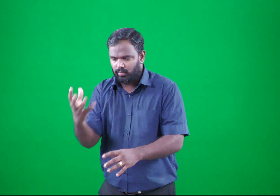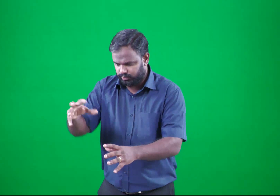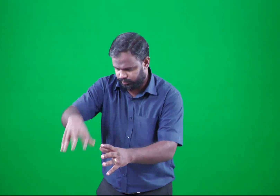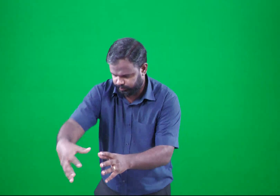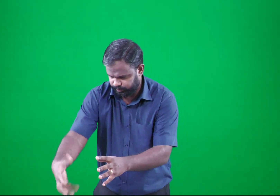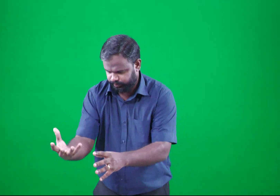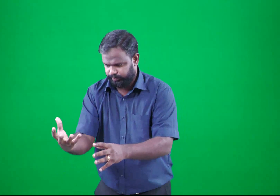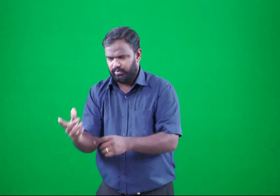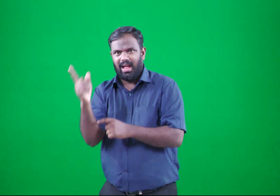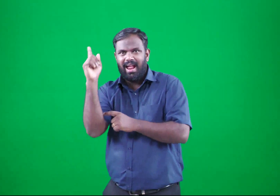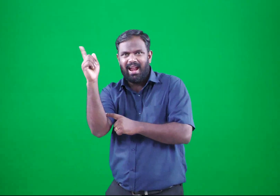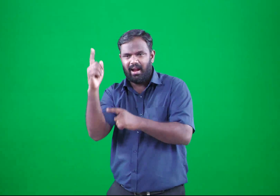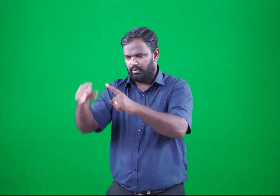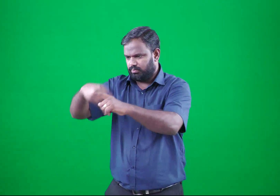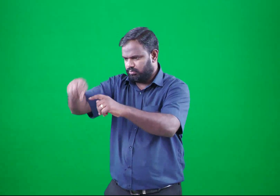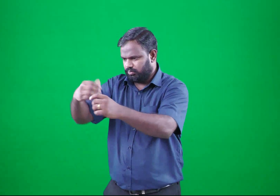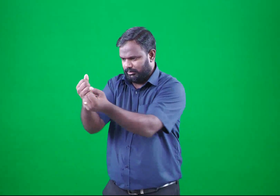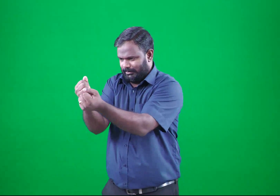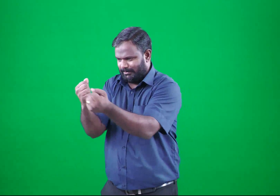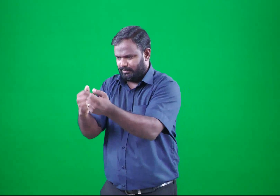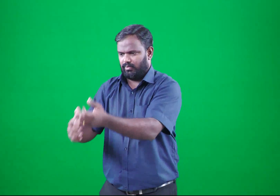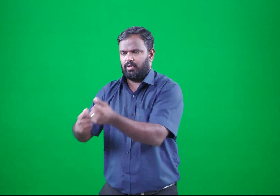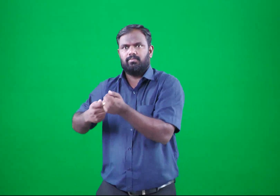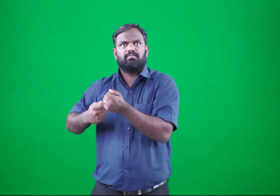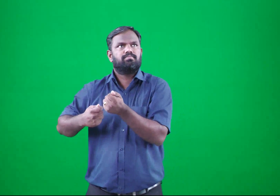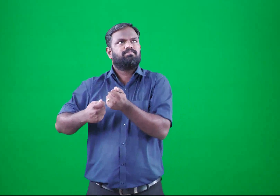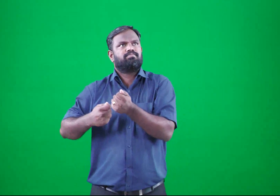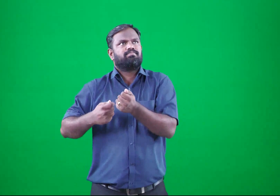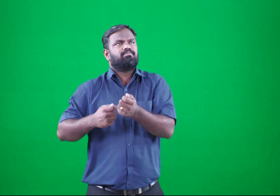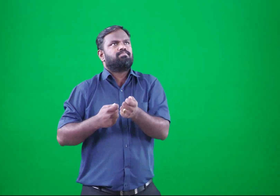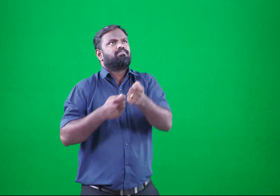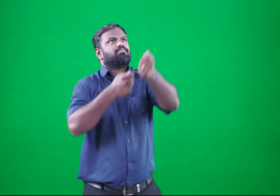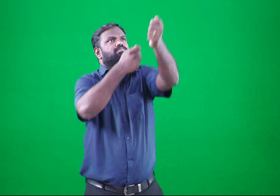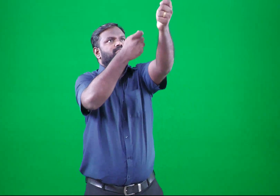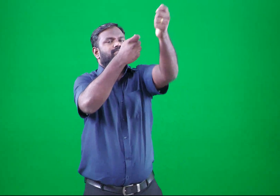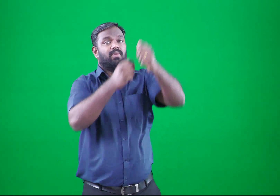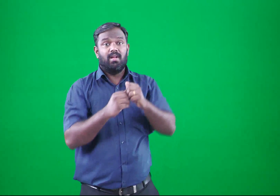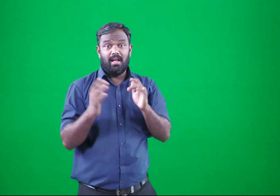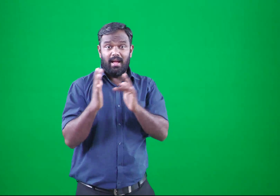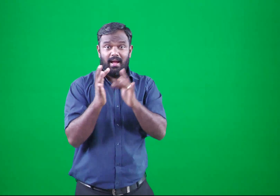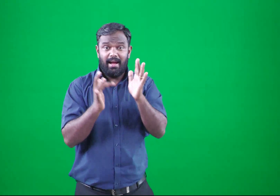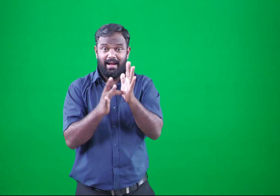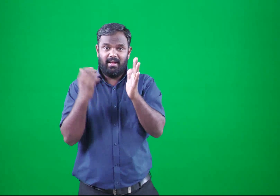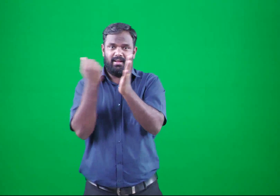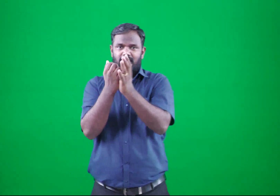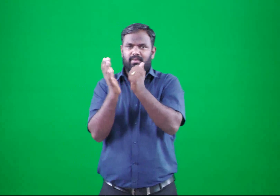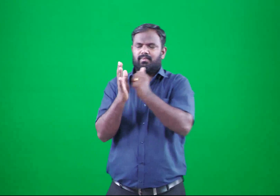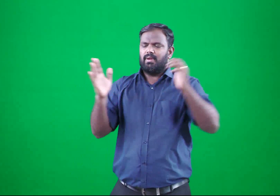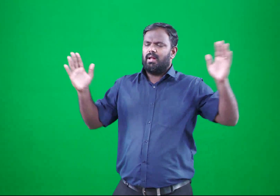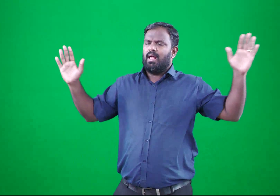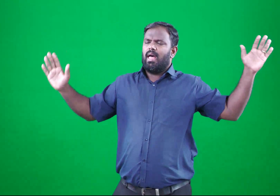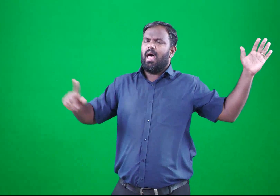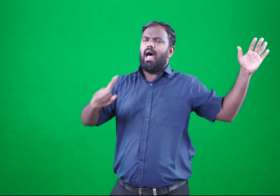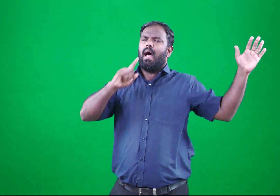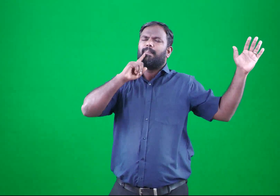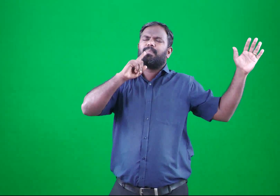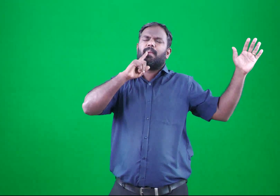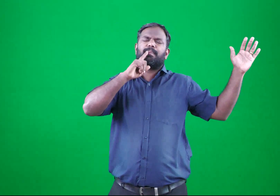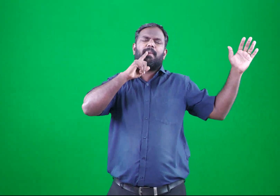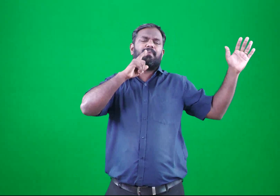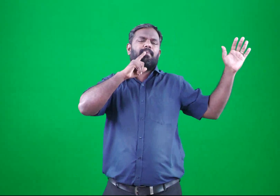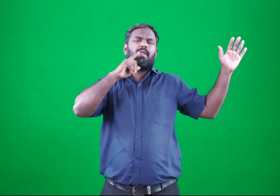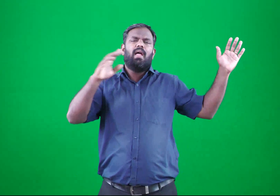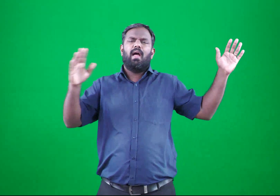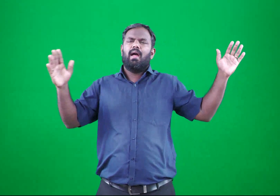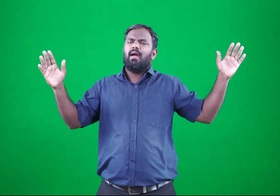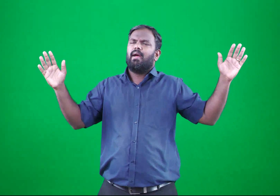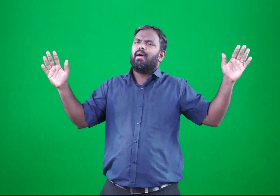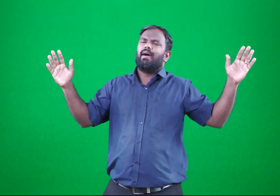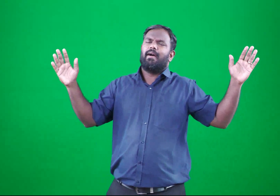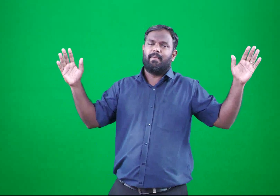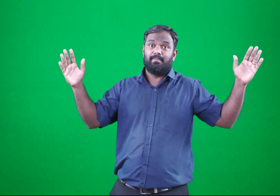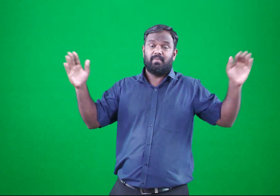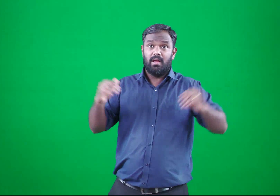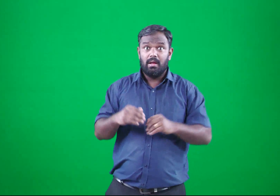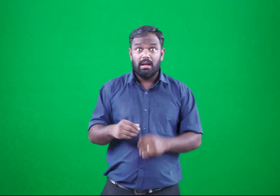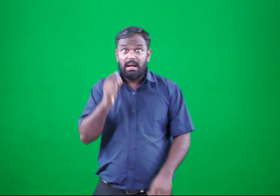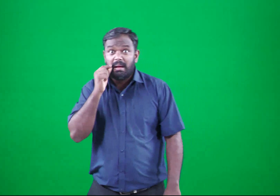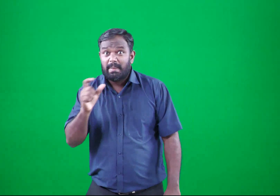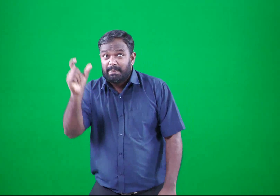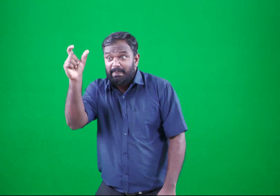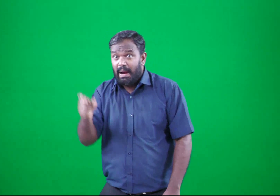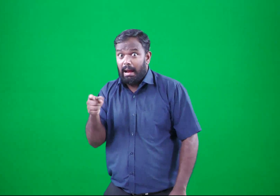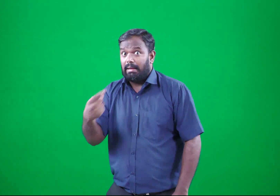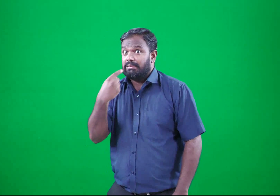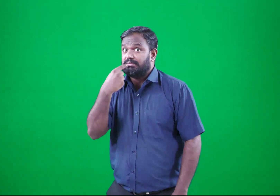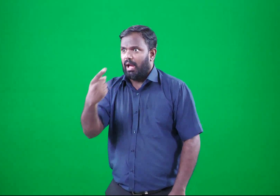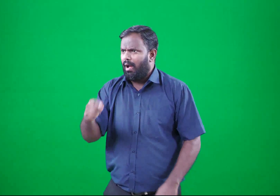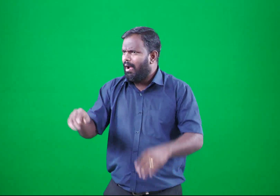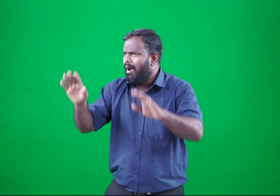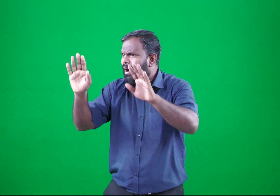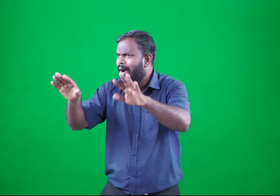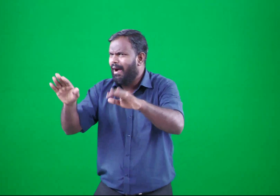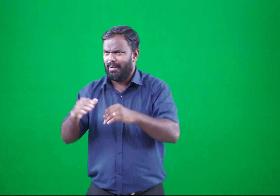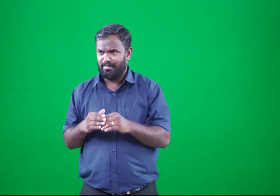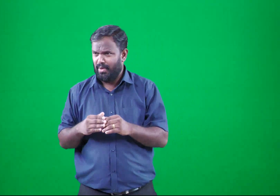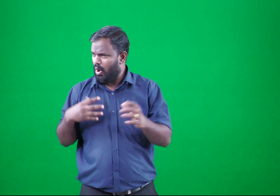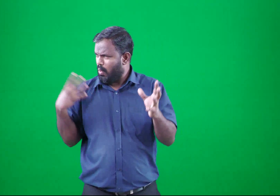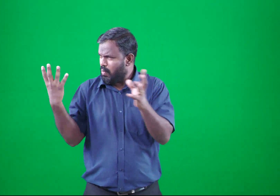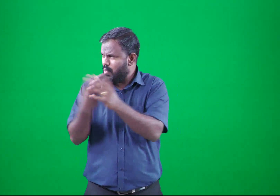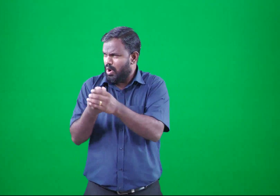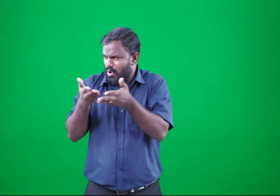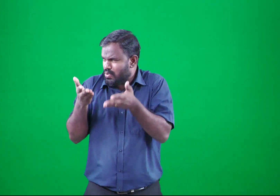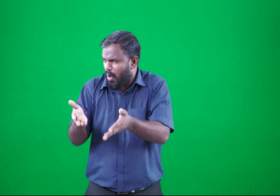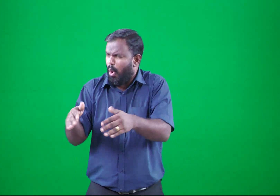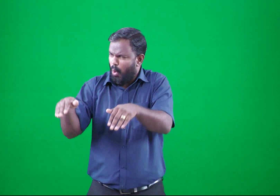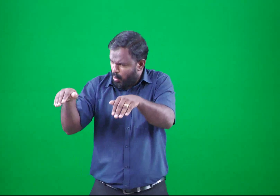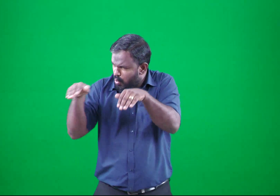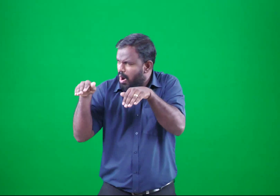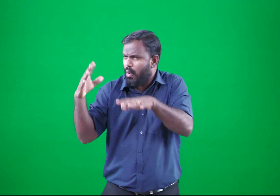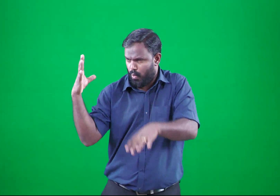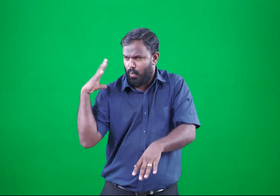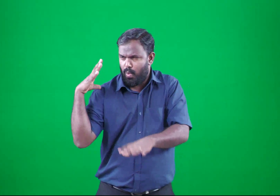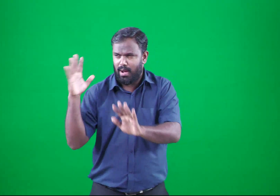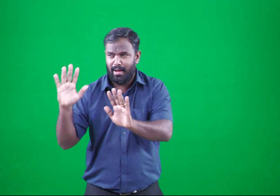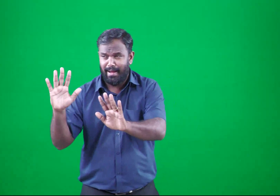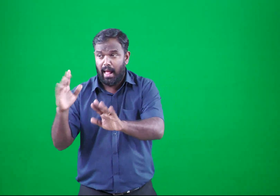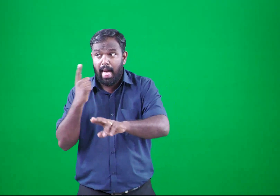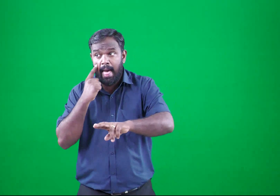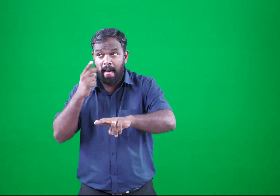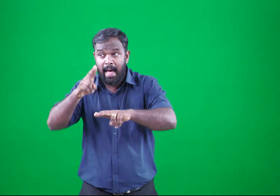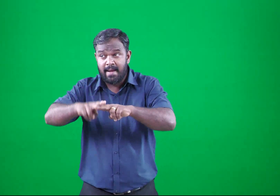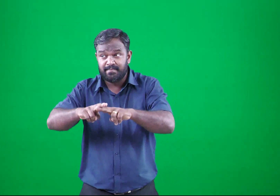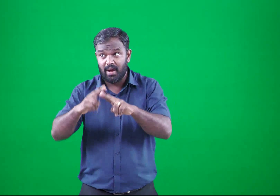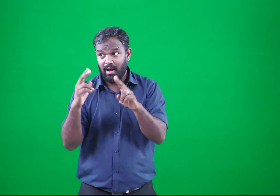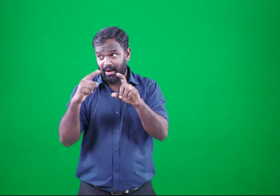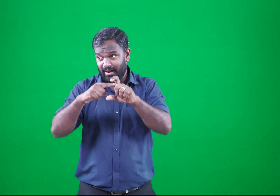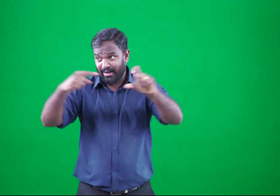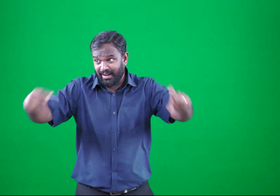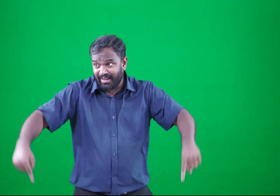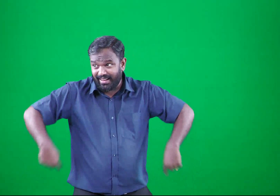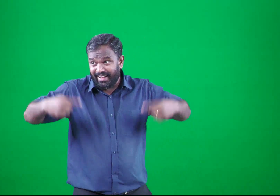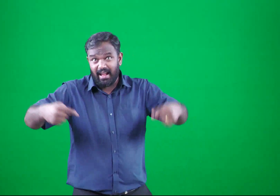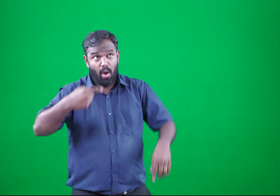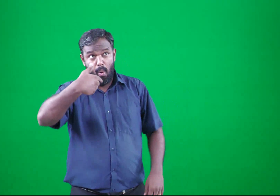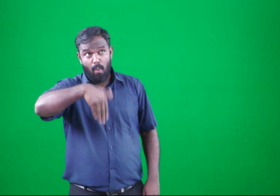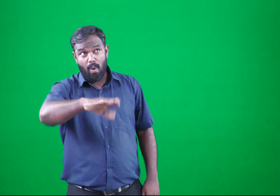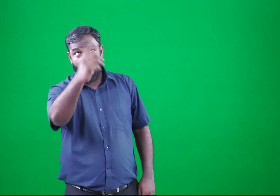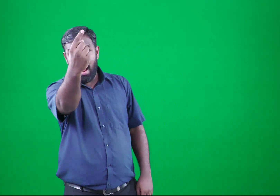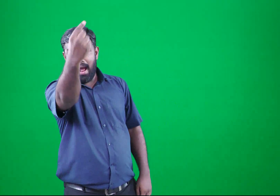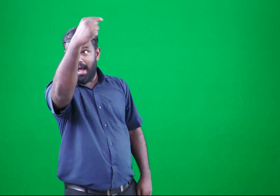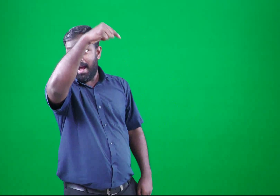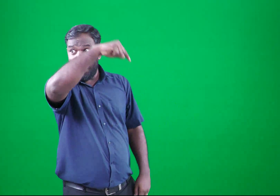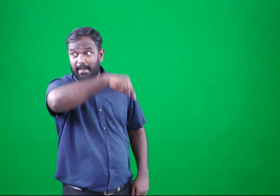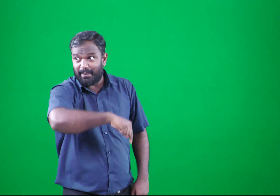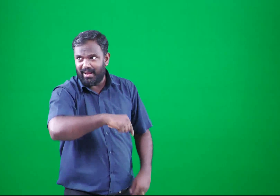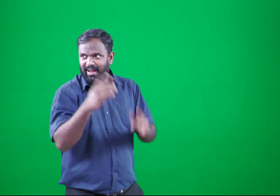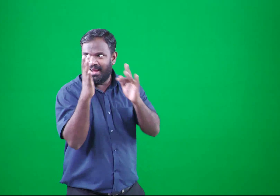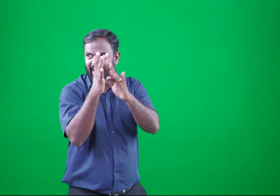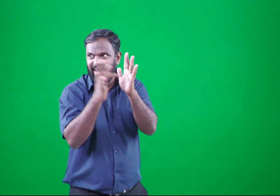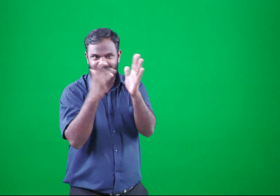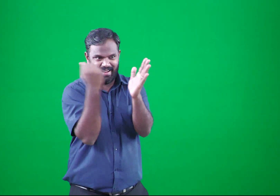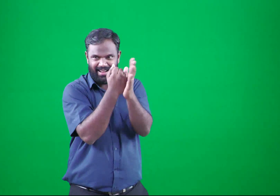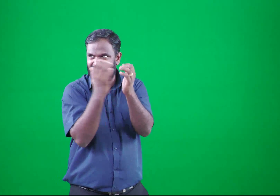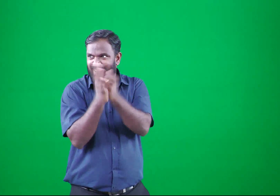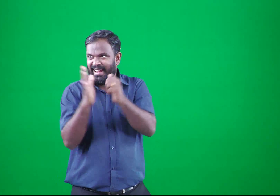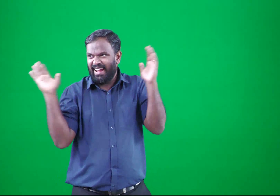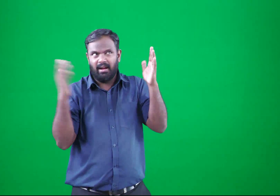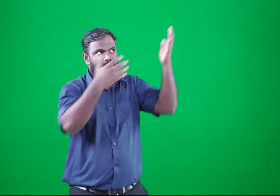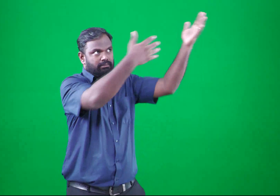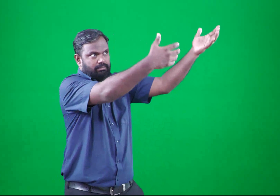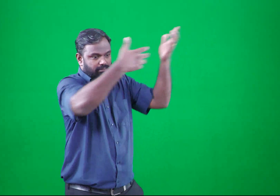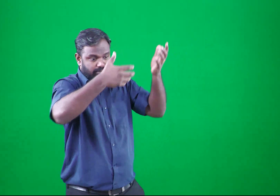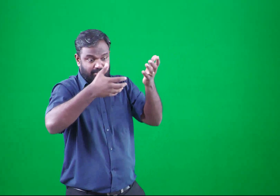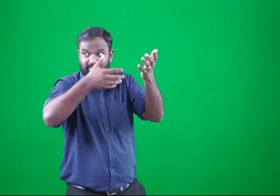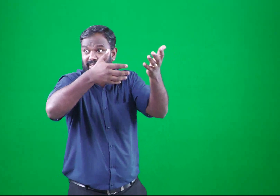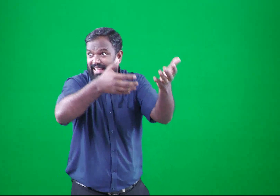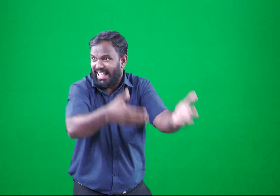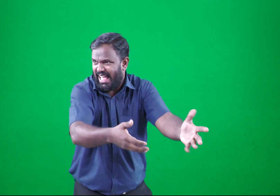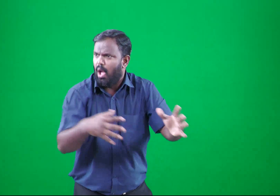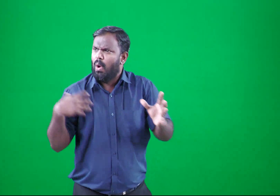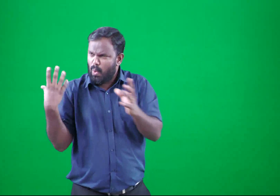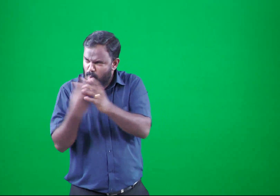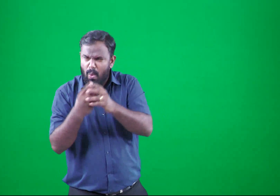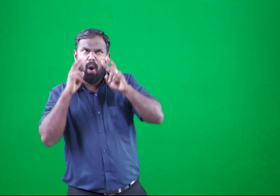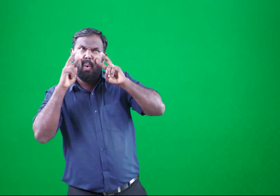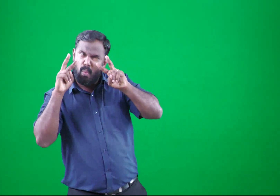He put it on a reed and held it up for Jesus to drink, saying, "Leave Him alone.